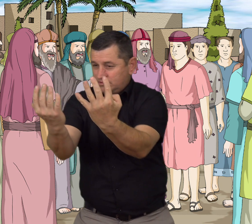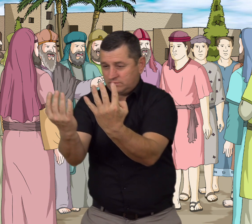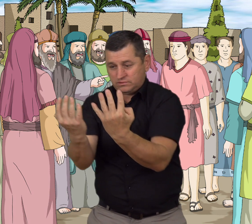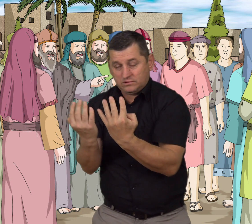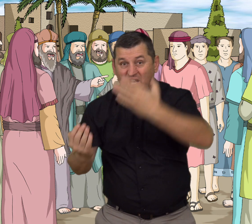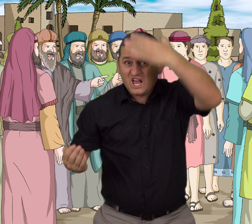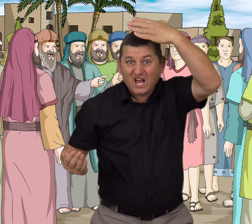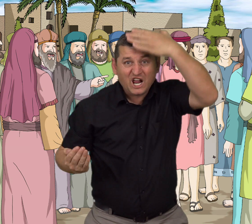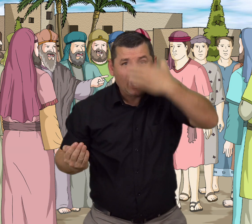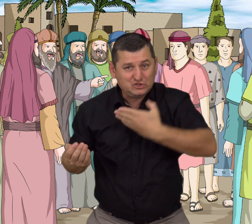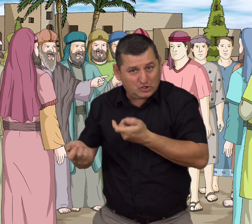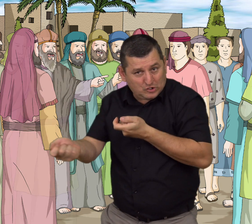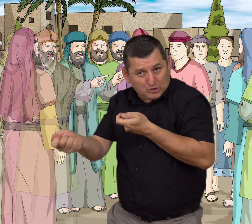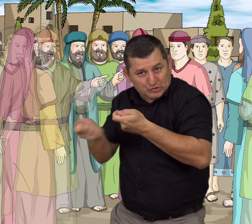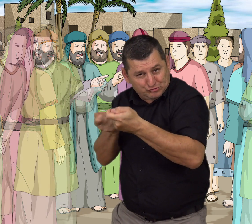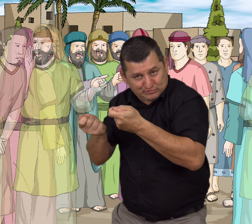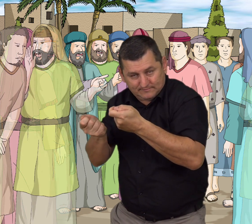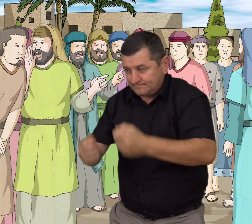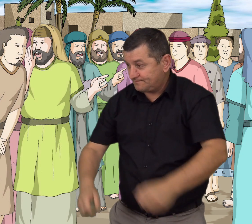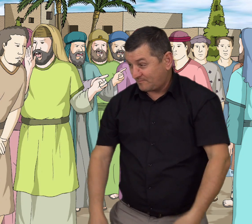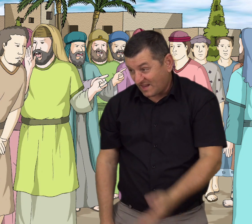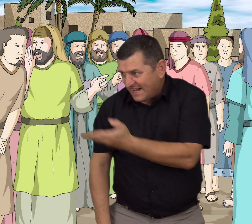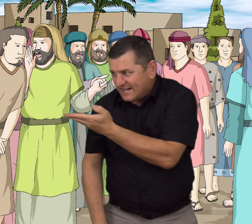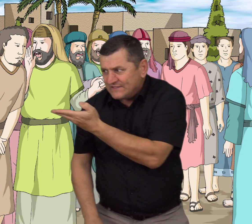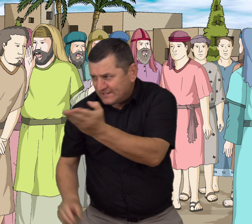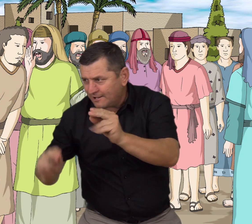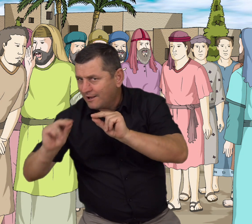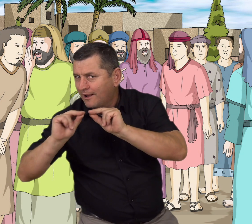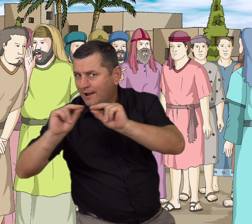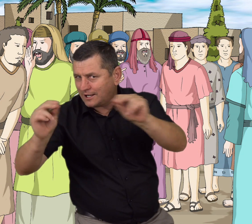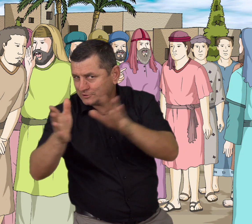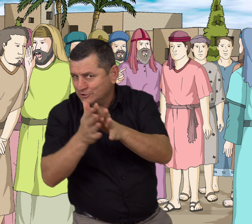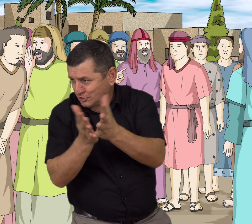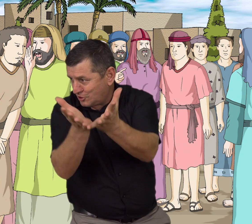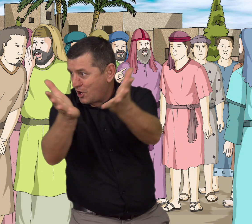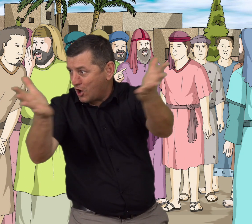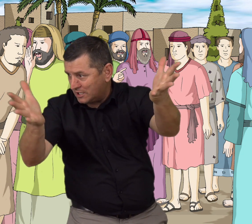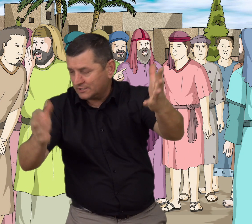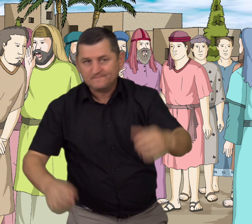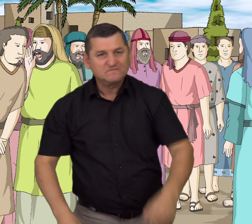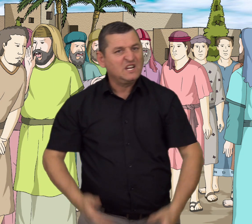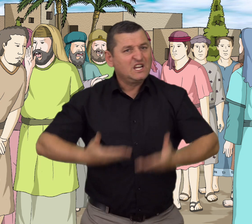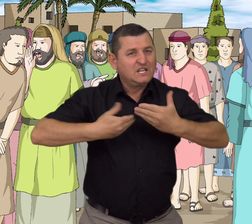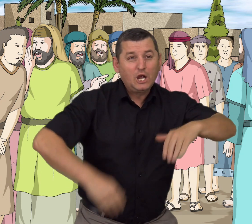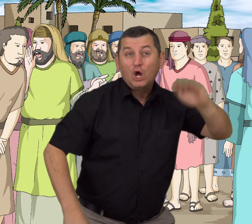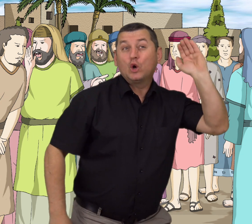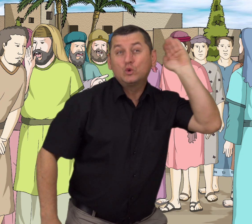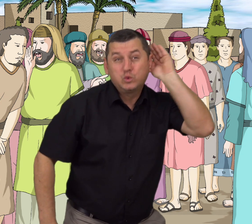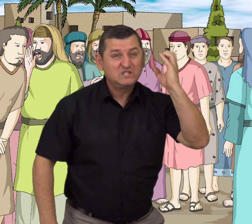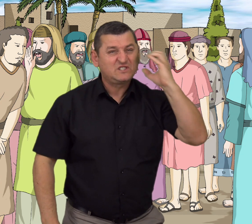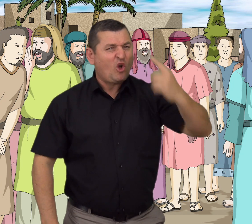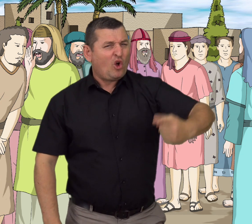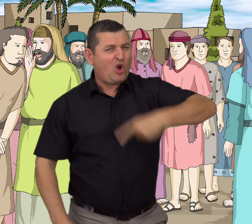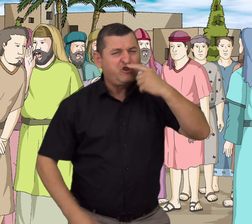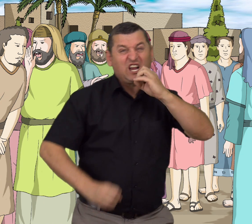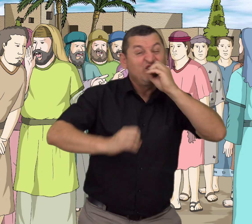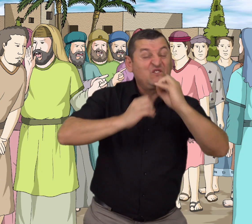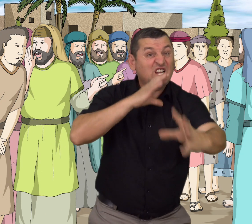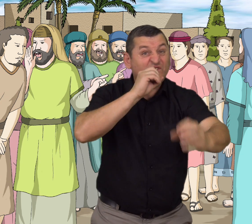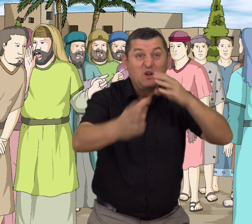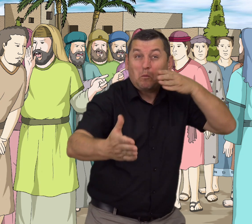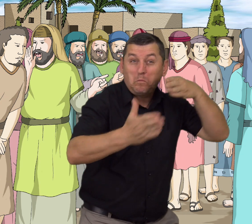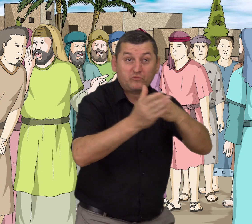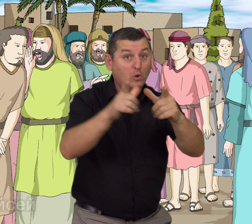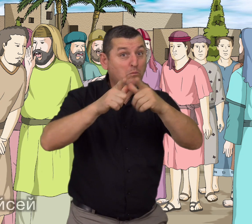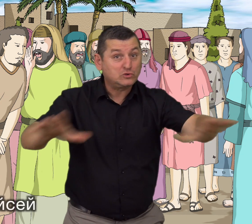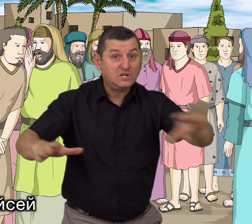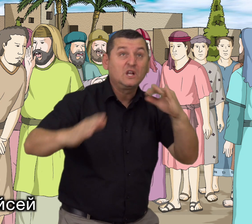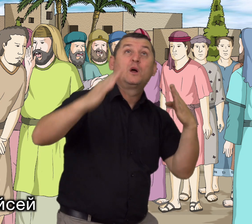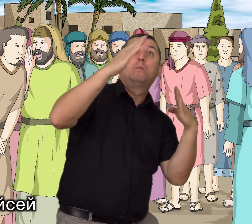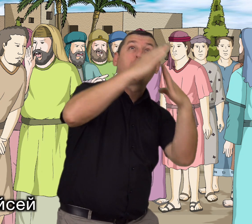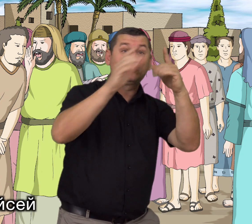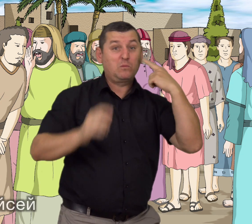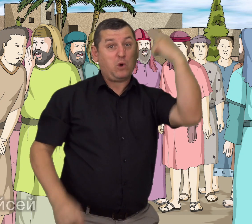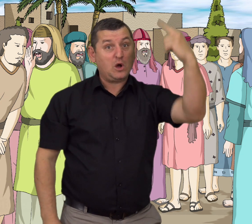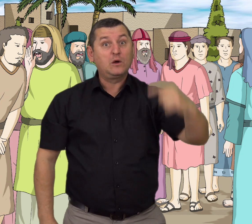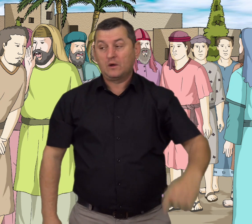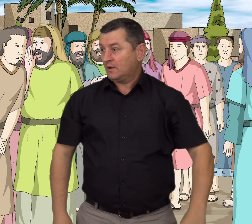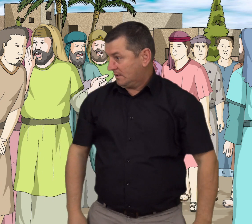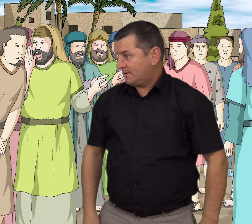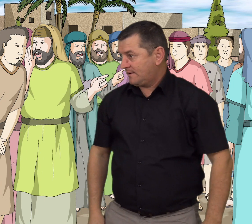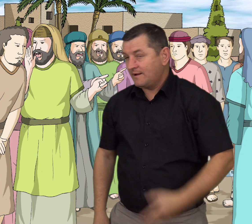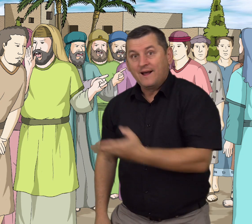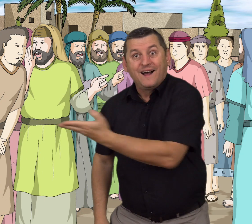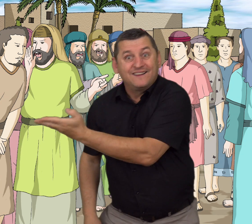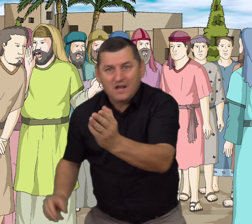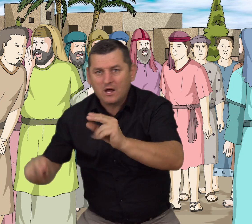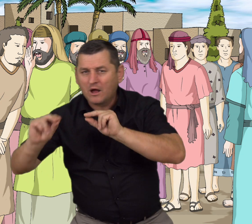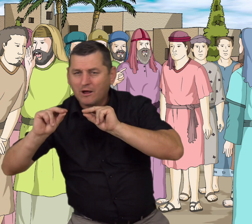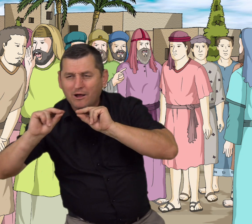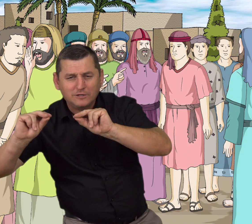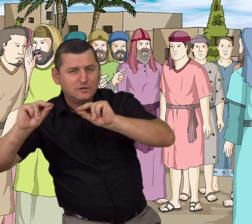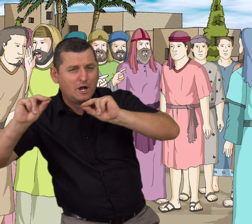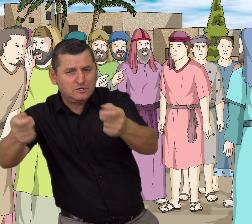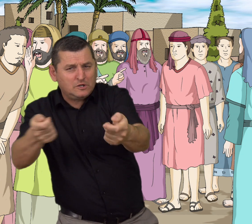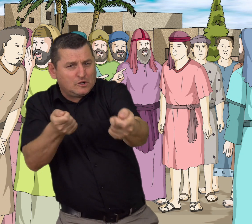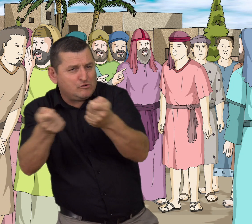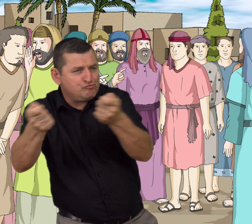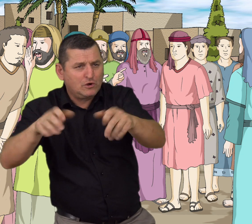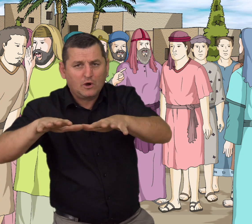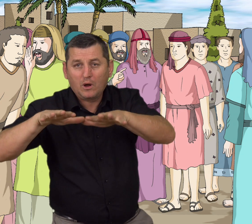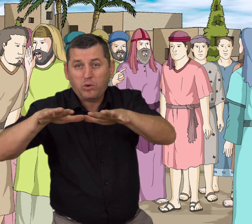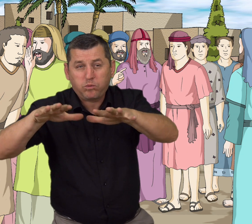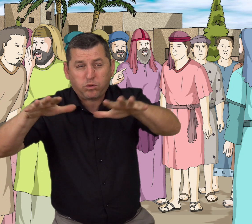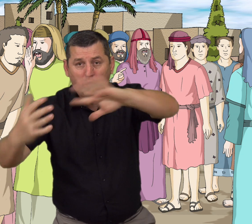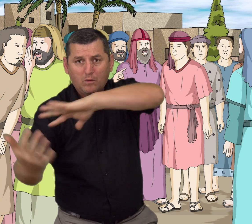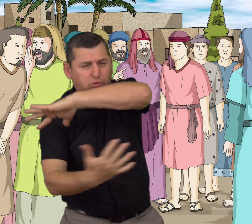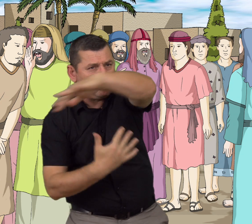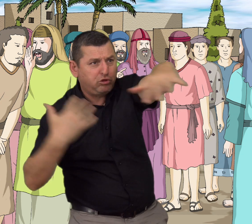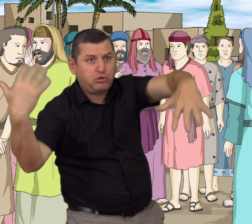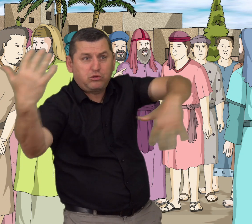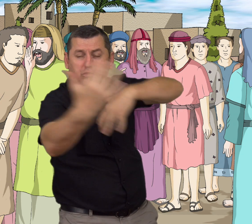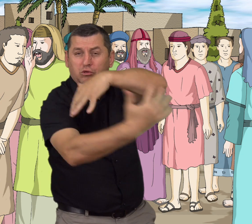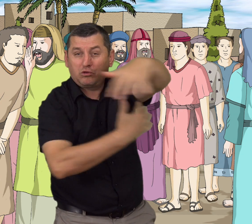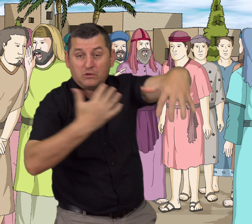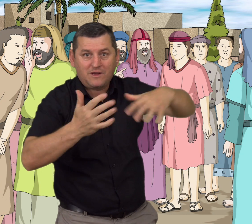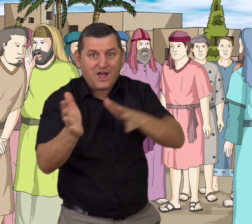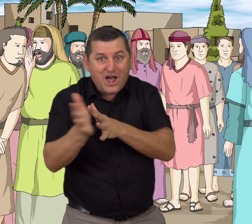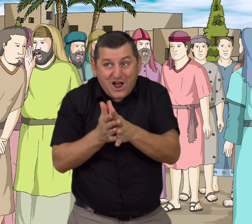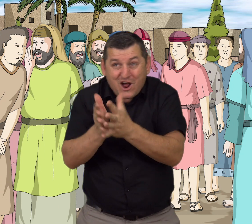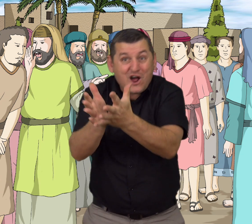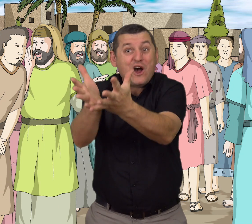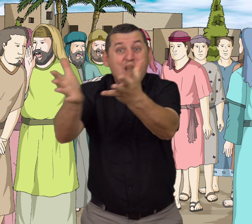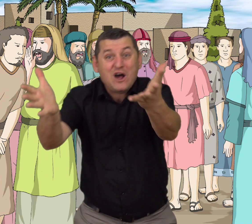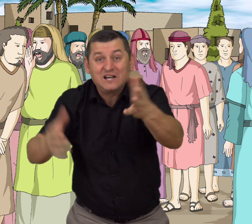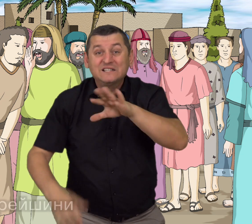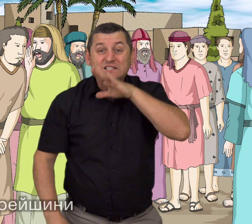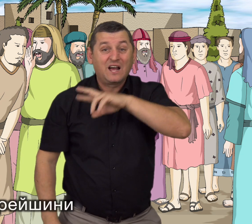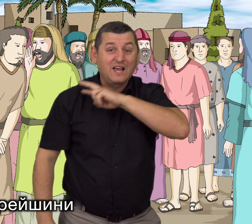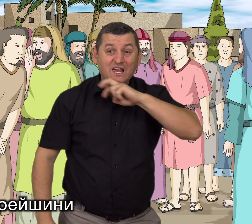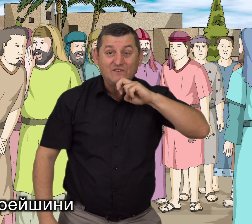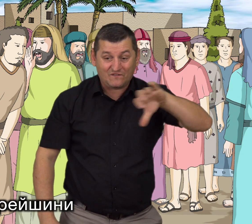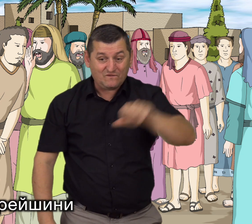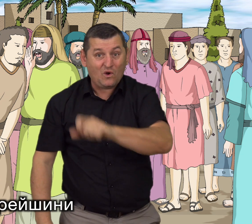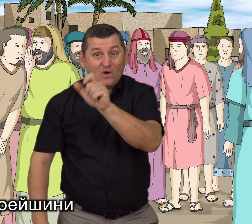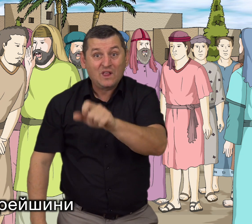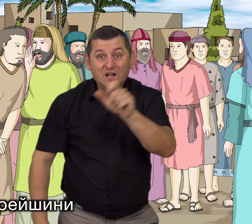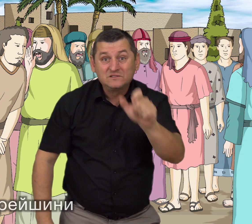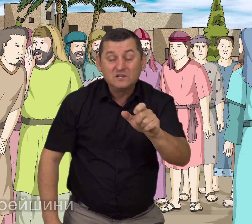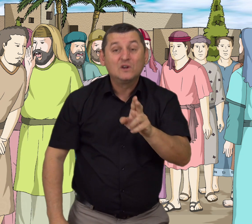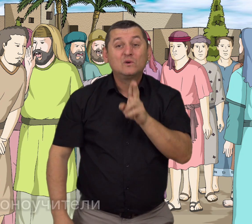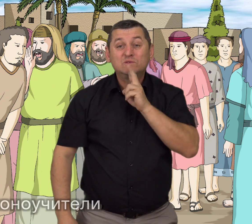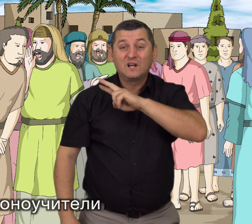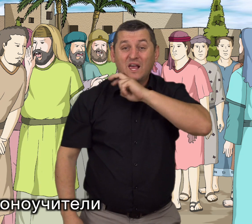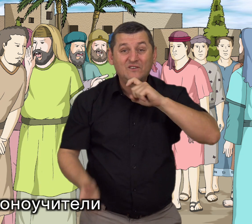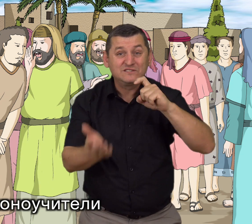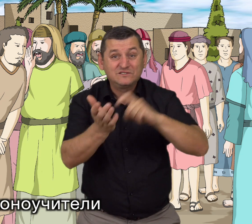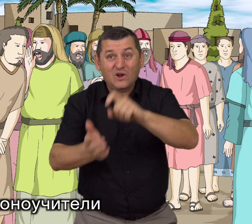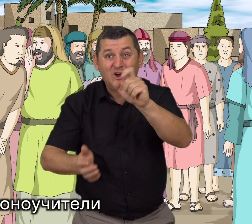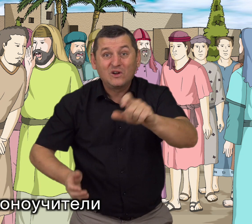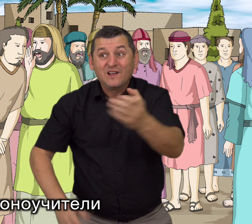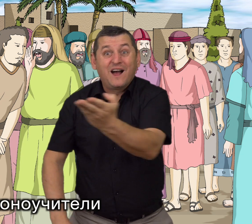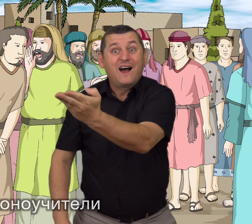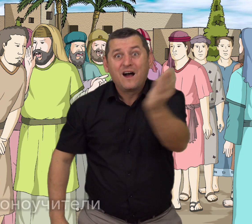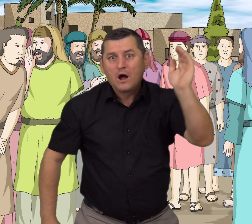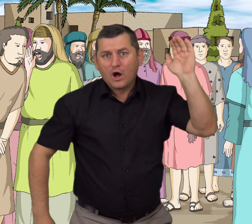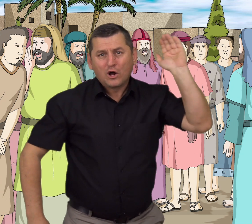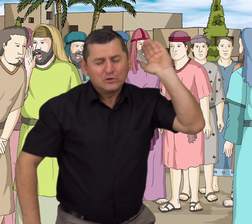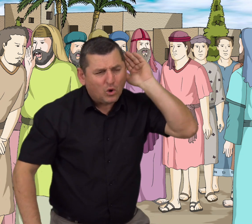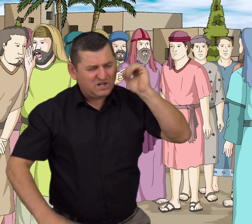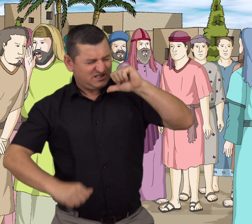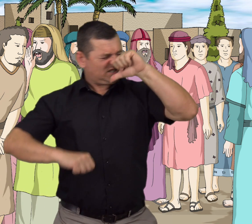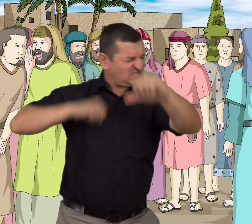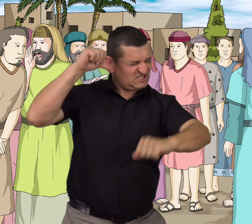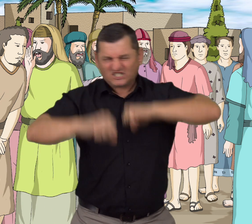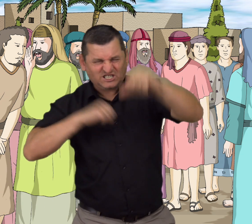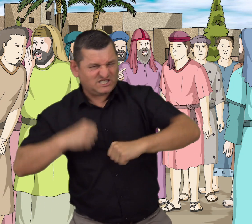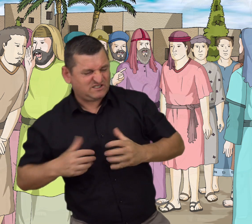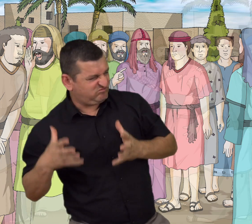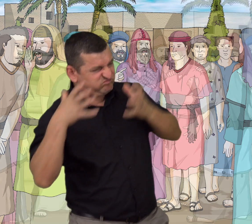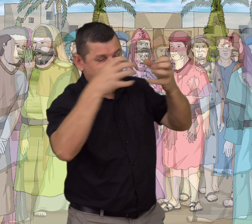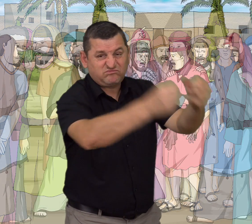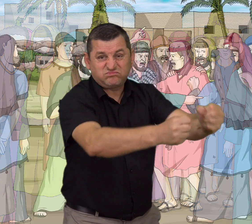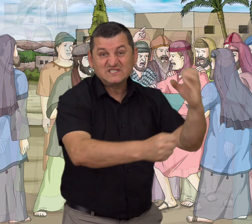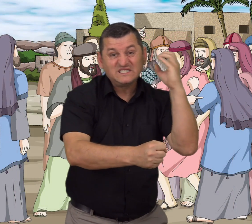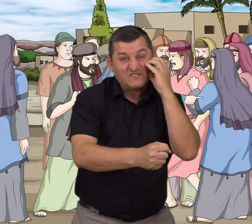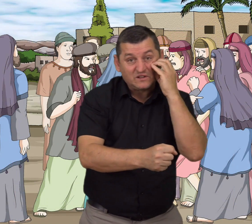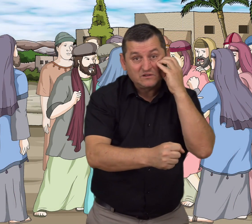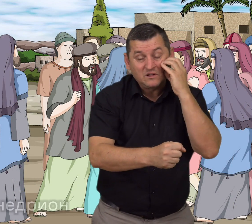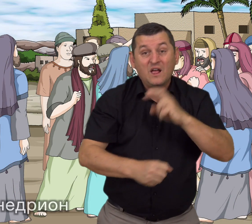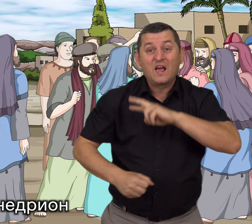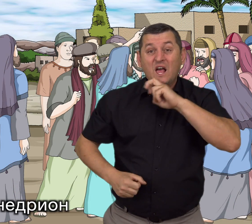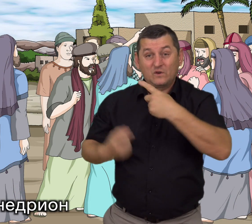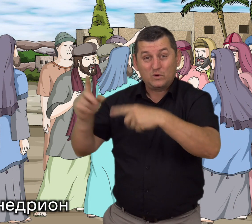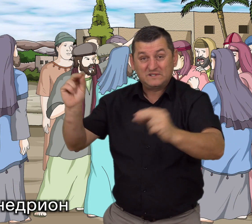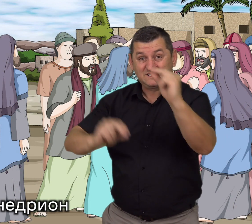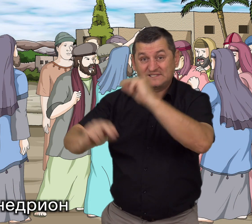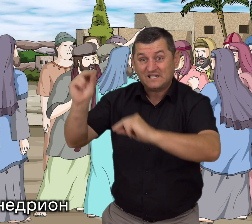Then they prompted some men to say, “We heard Stephen speak words of blasphemy against Moses and against God.” So they stirred up the people, elders, and scribes and confronted Stephen.